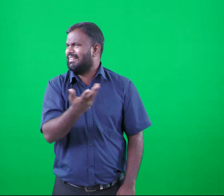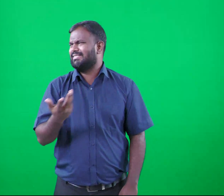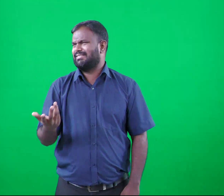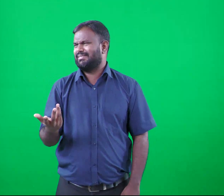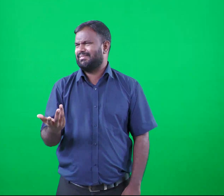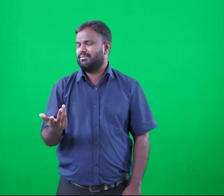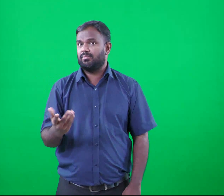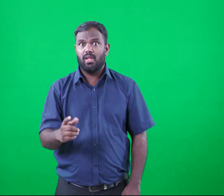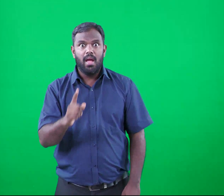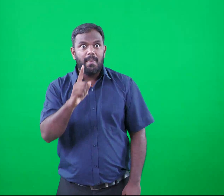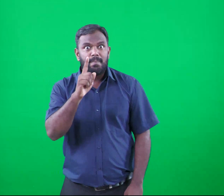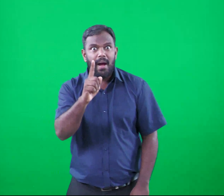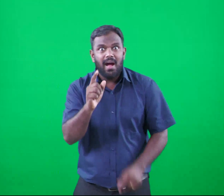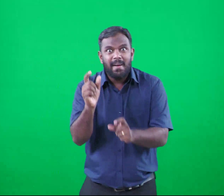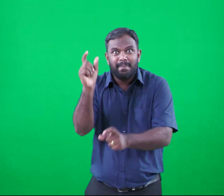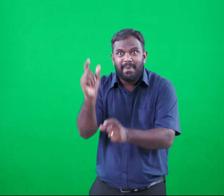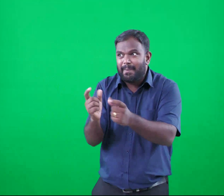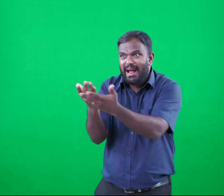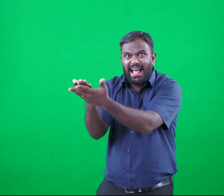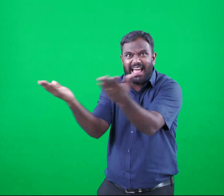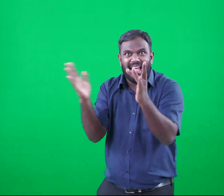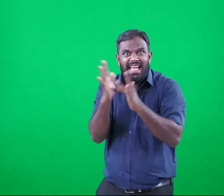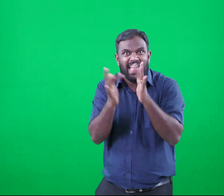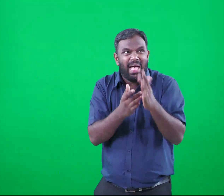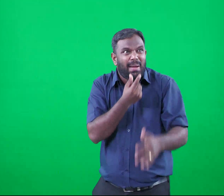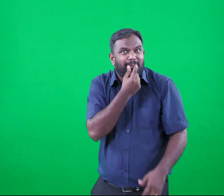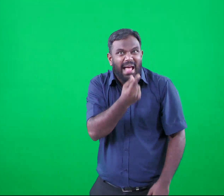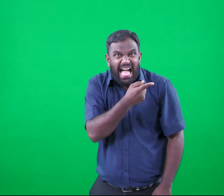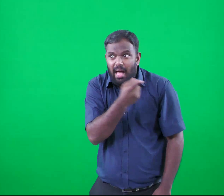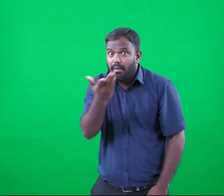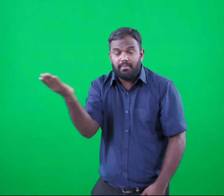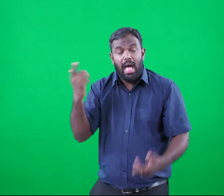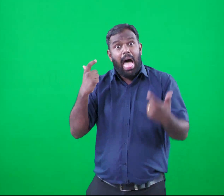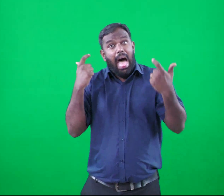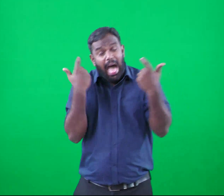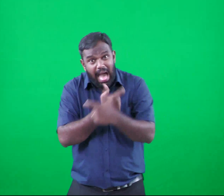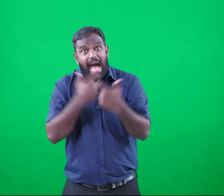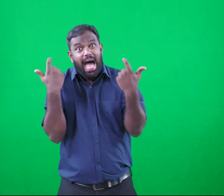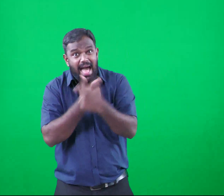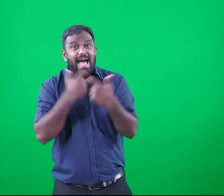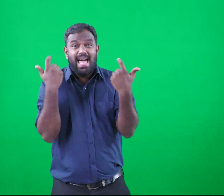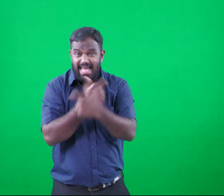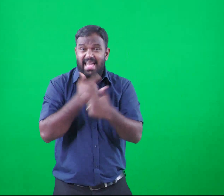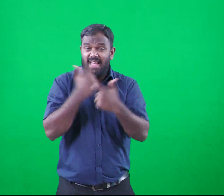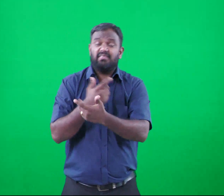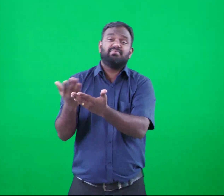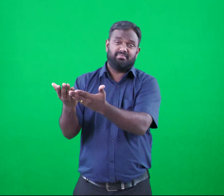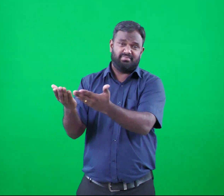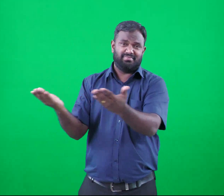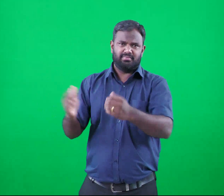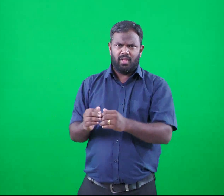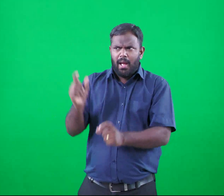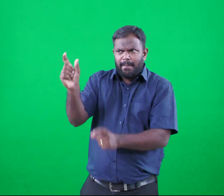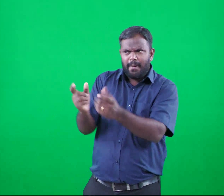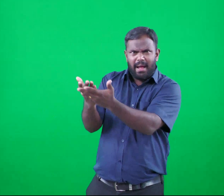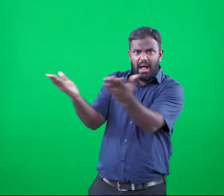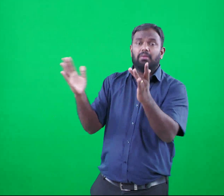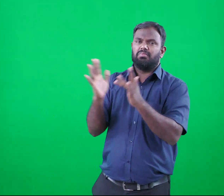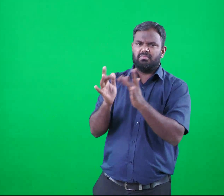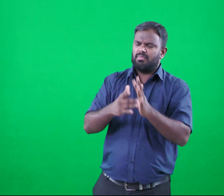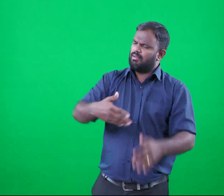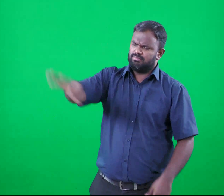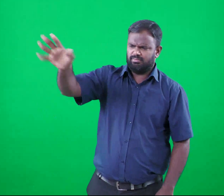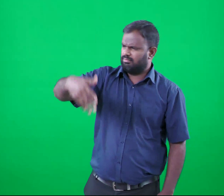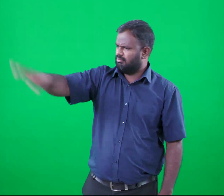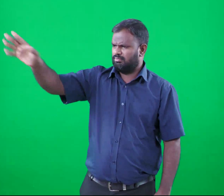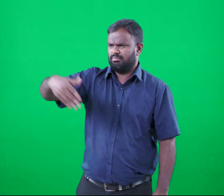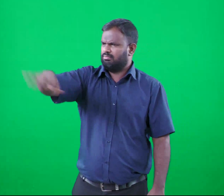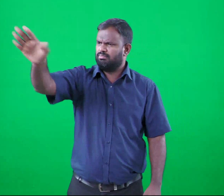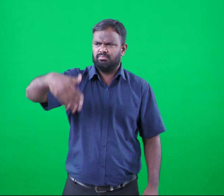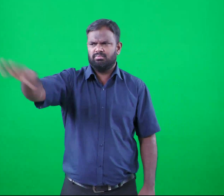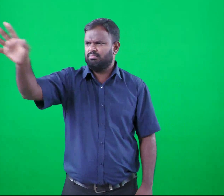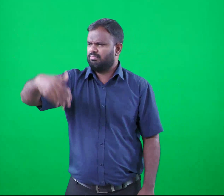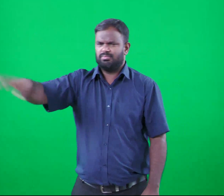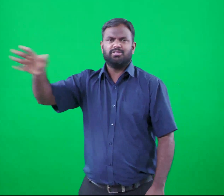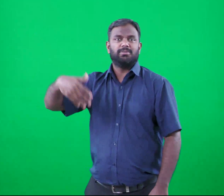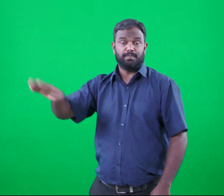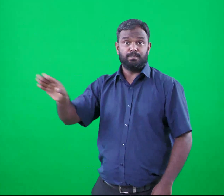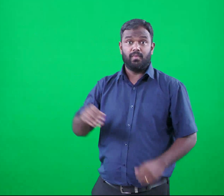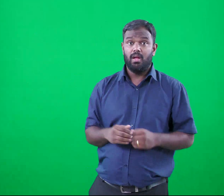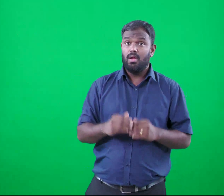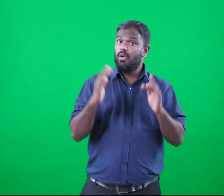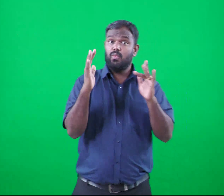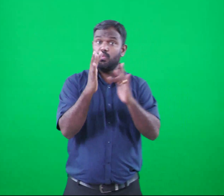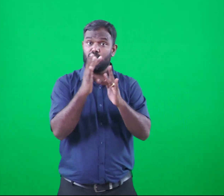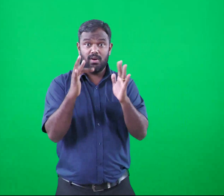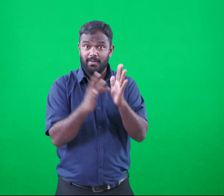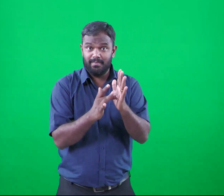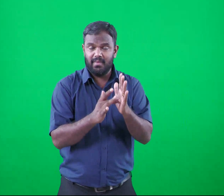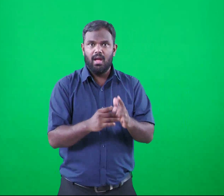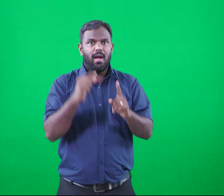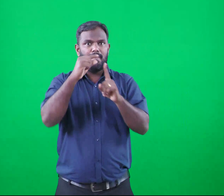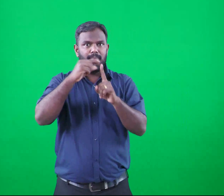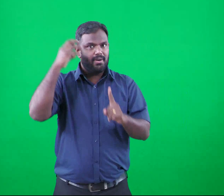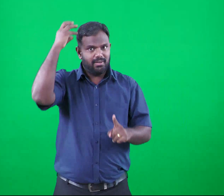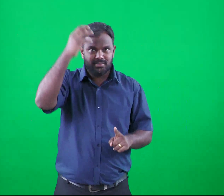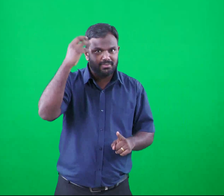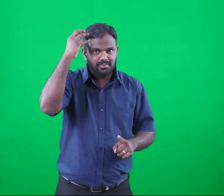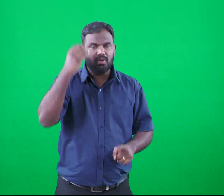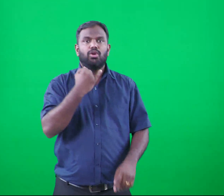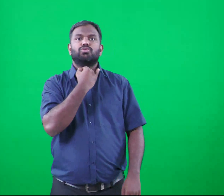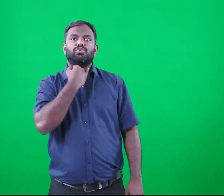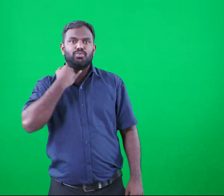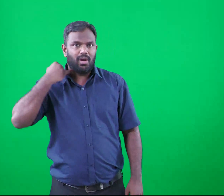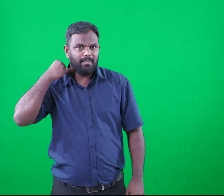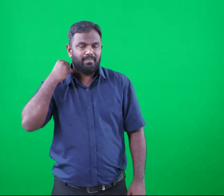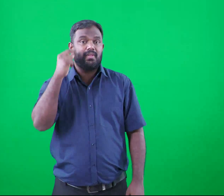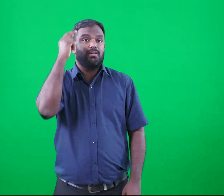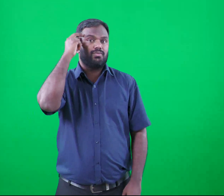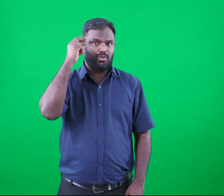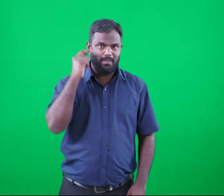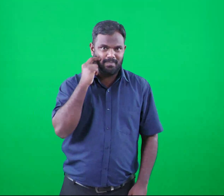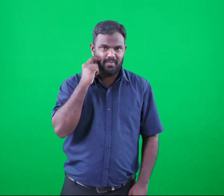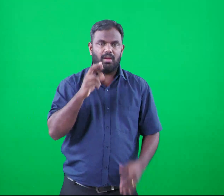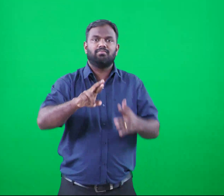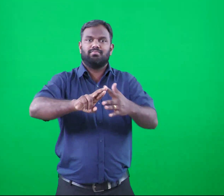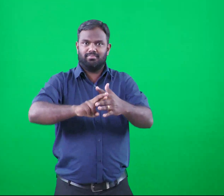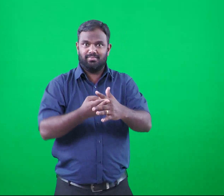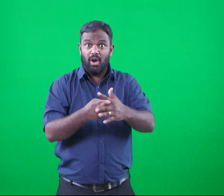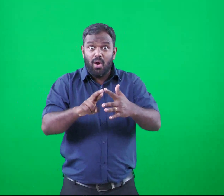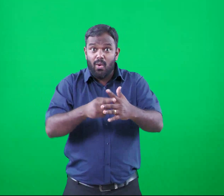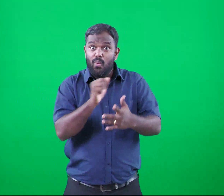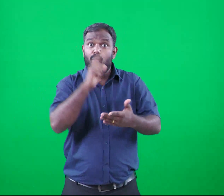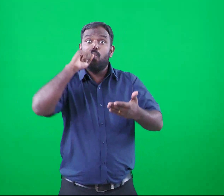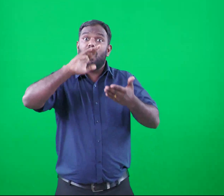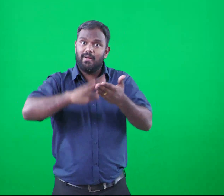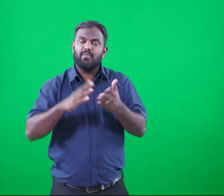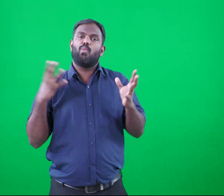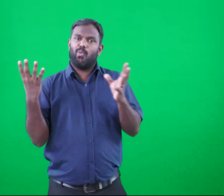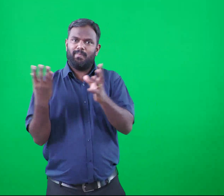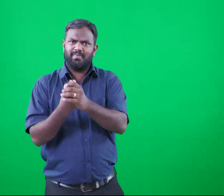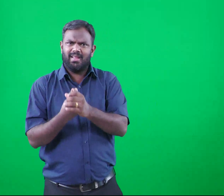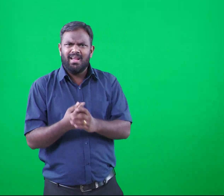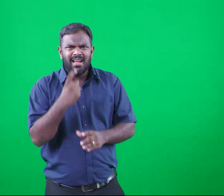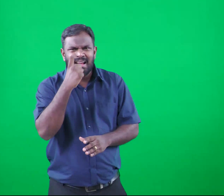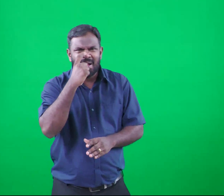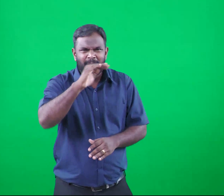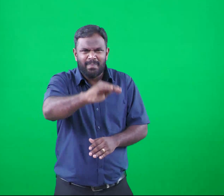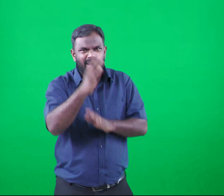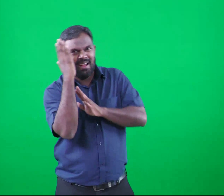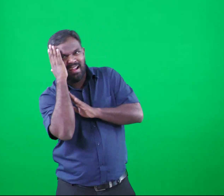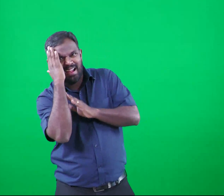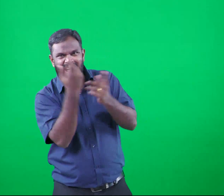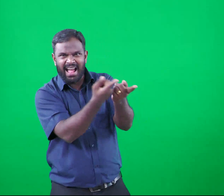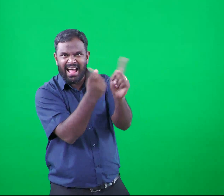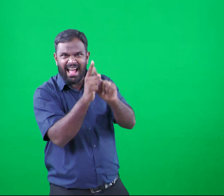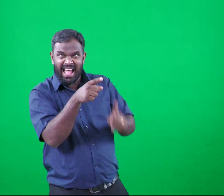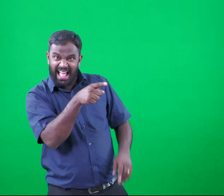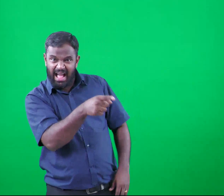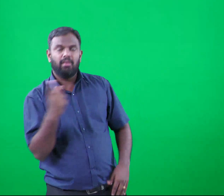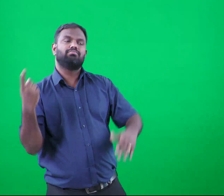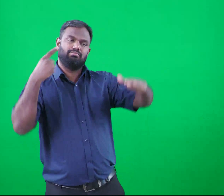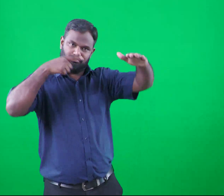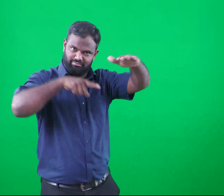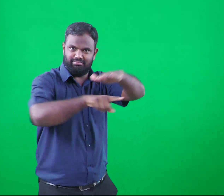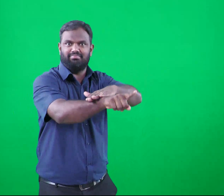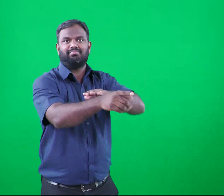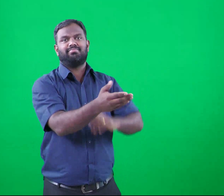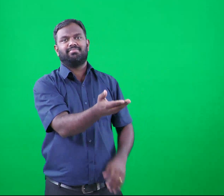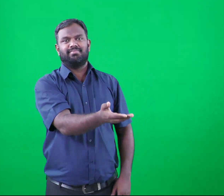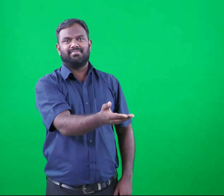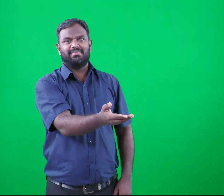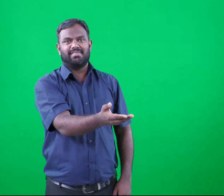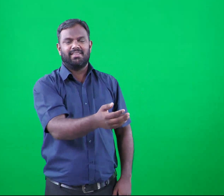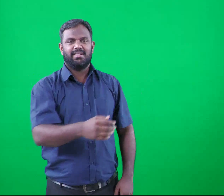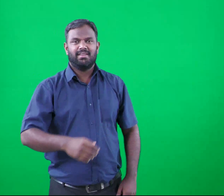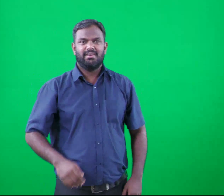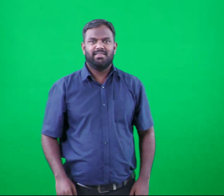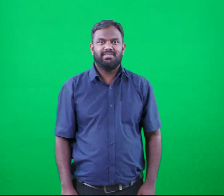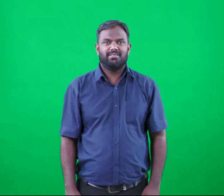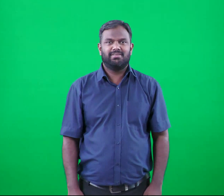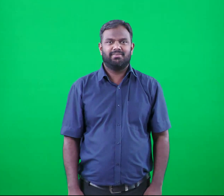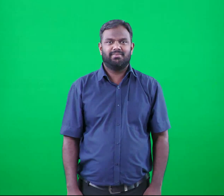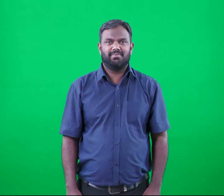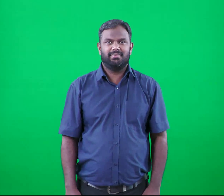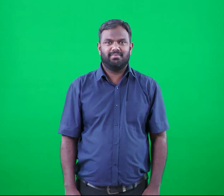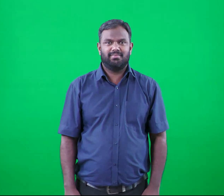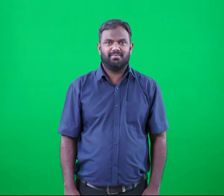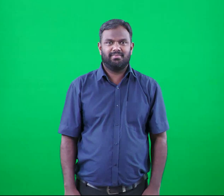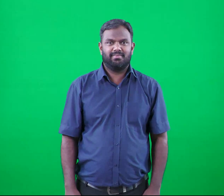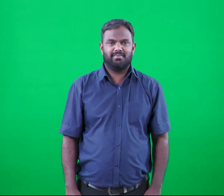After He had put them all outside, He took the child's father and mother and His own companions, and went in to see the child.